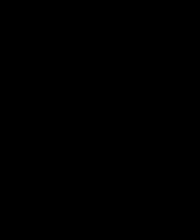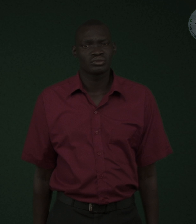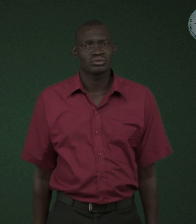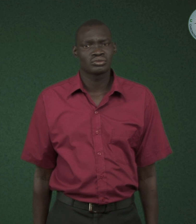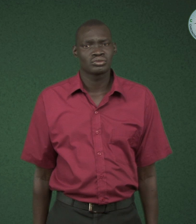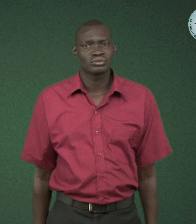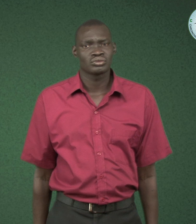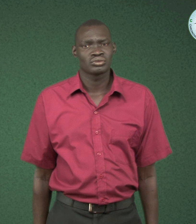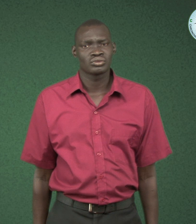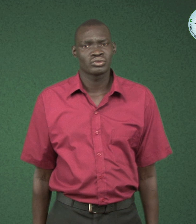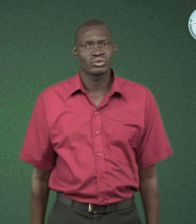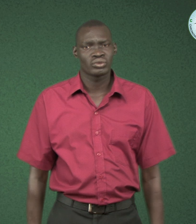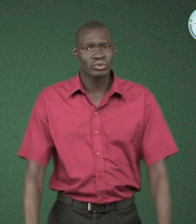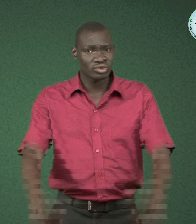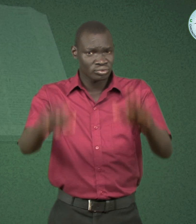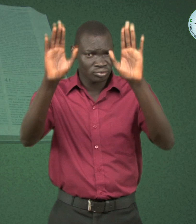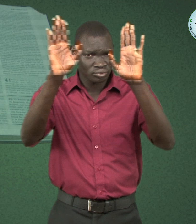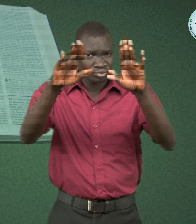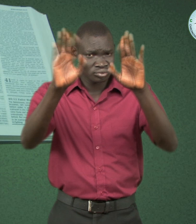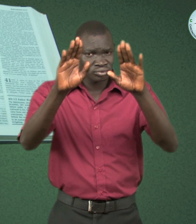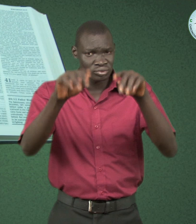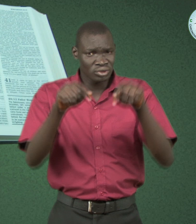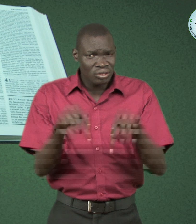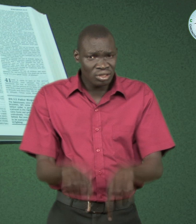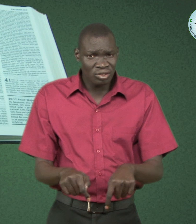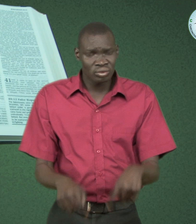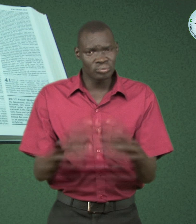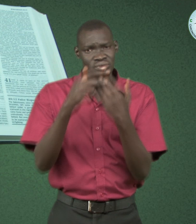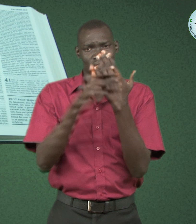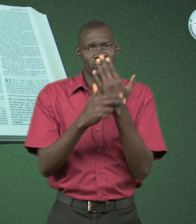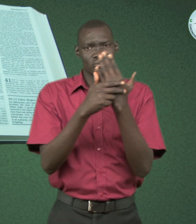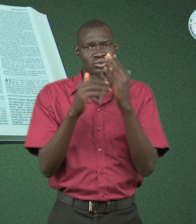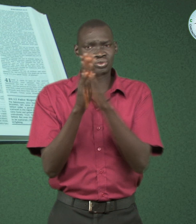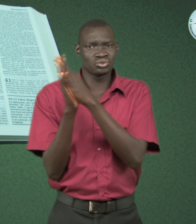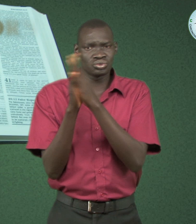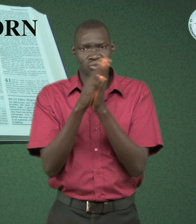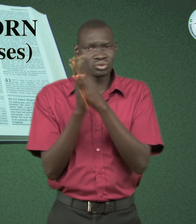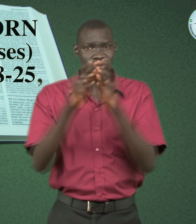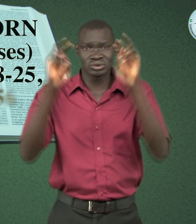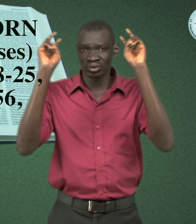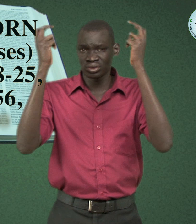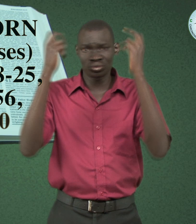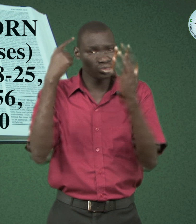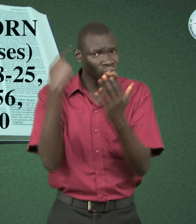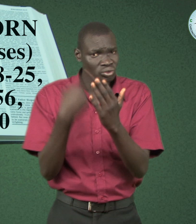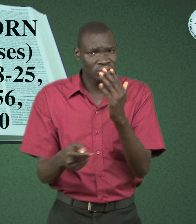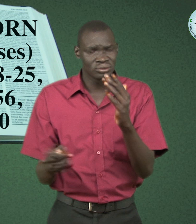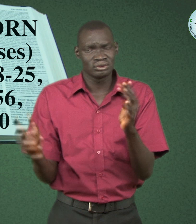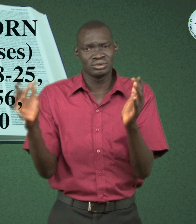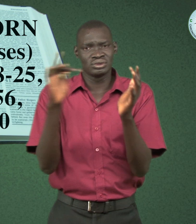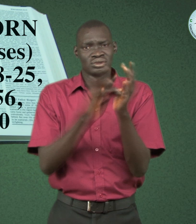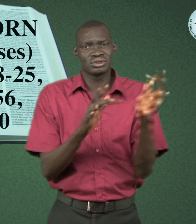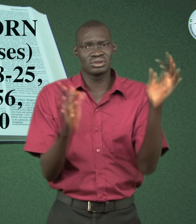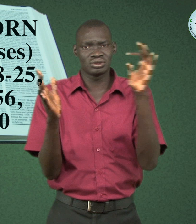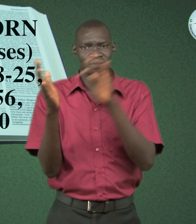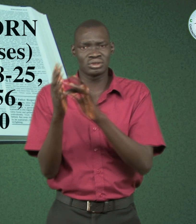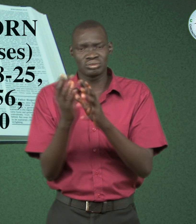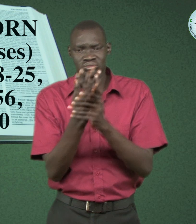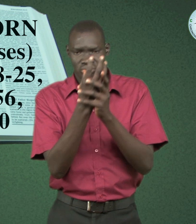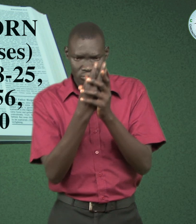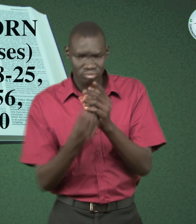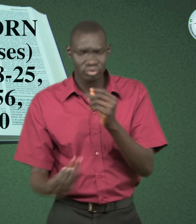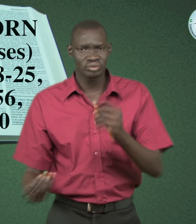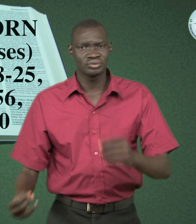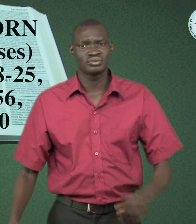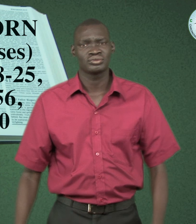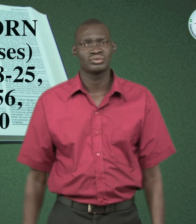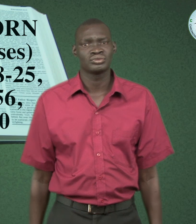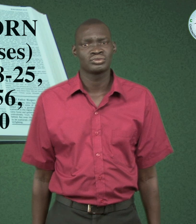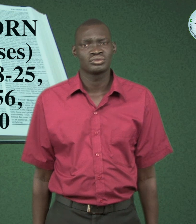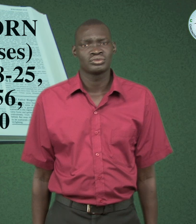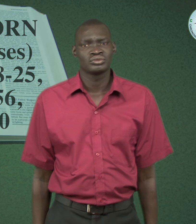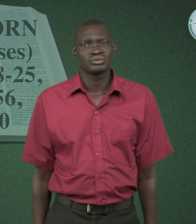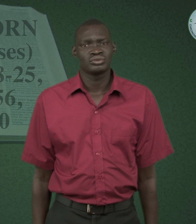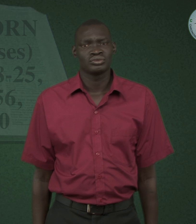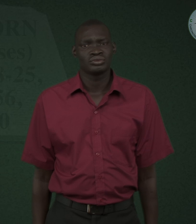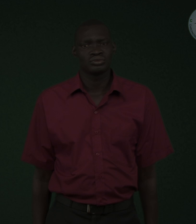Jesus is born